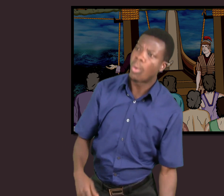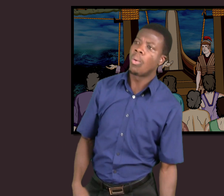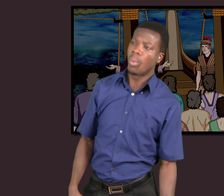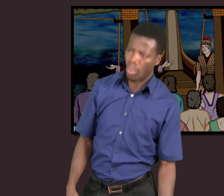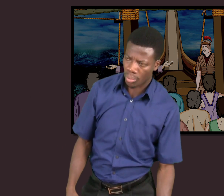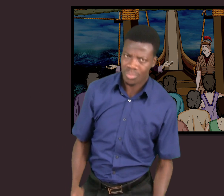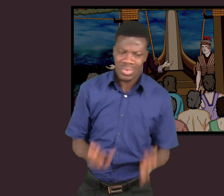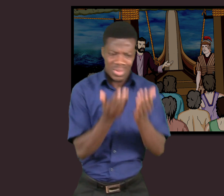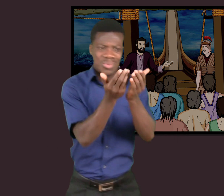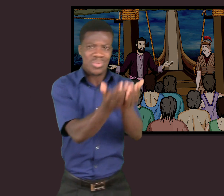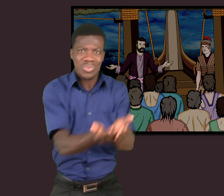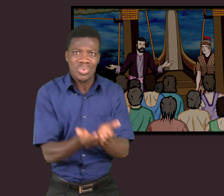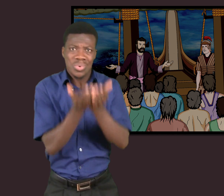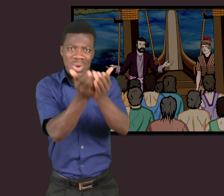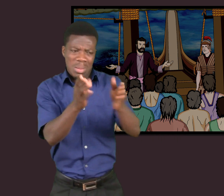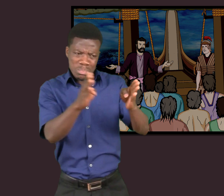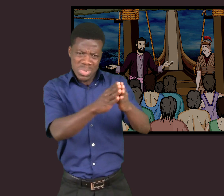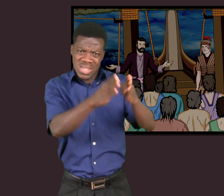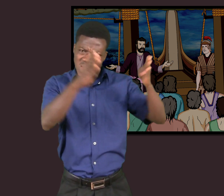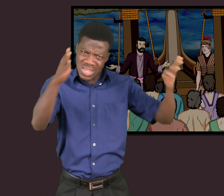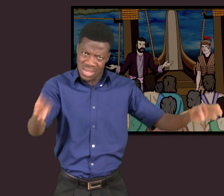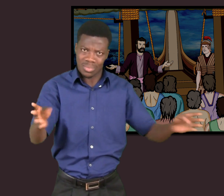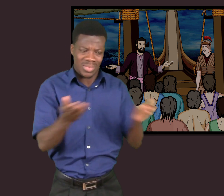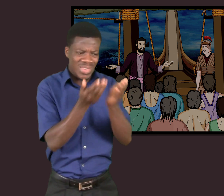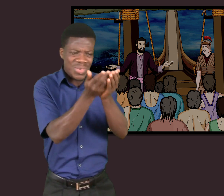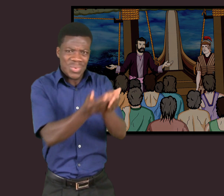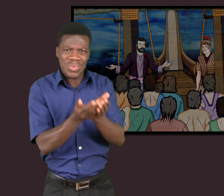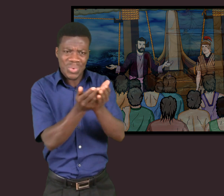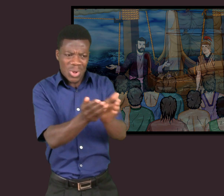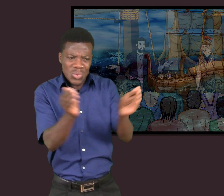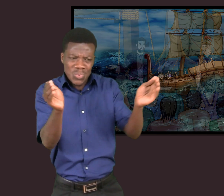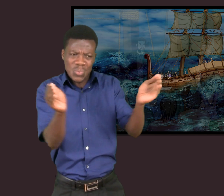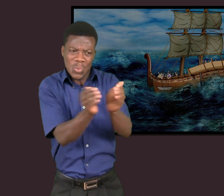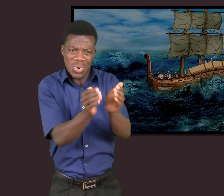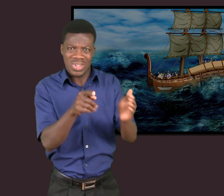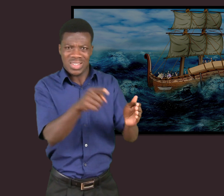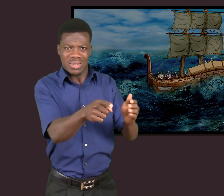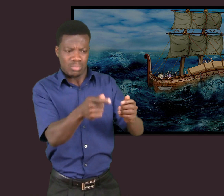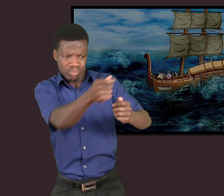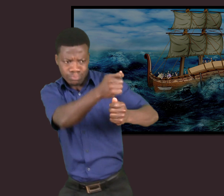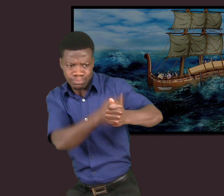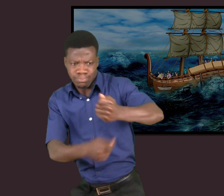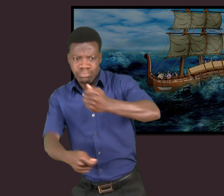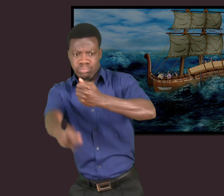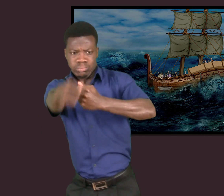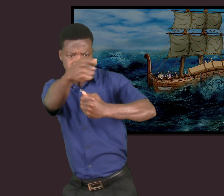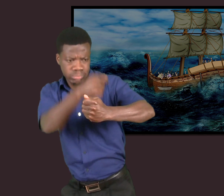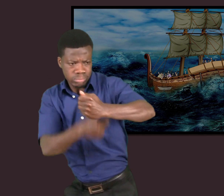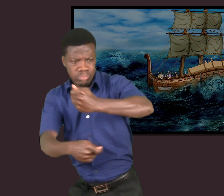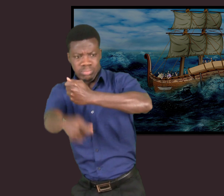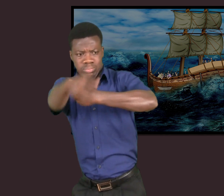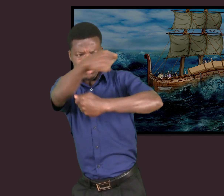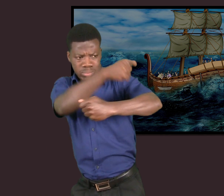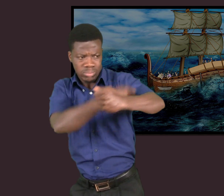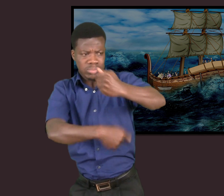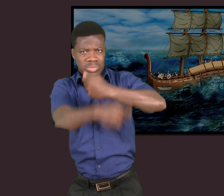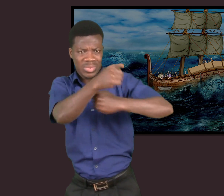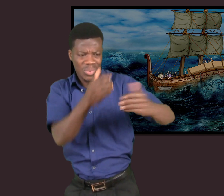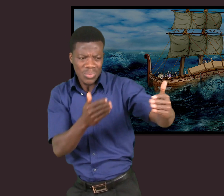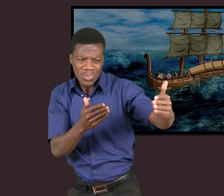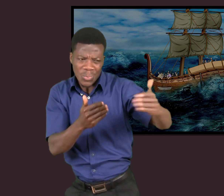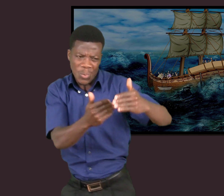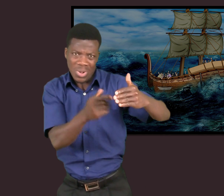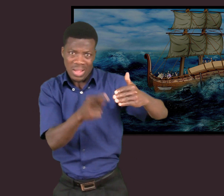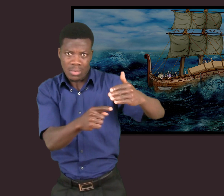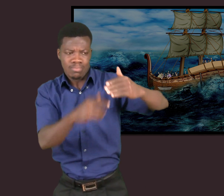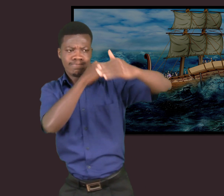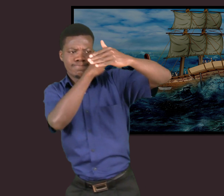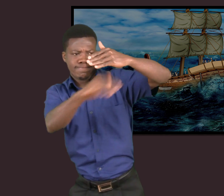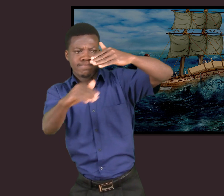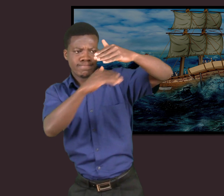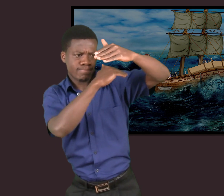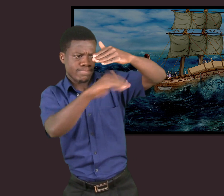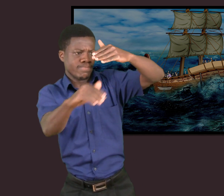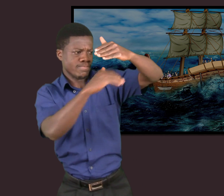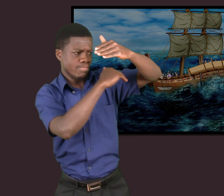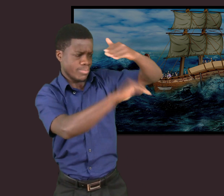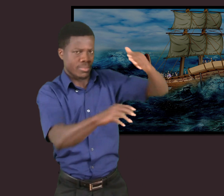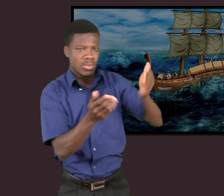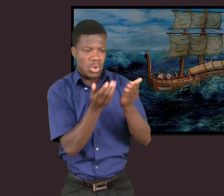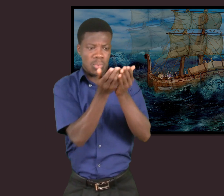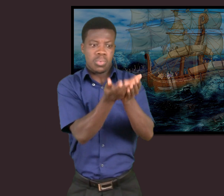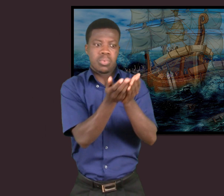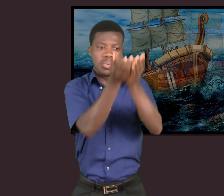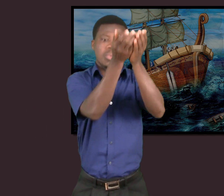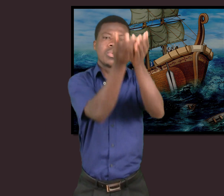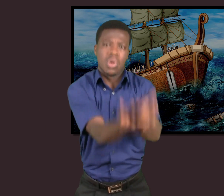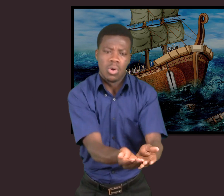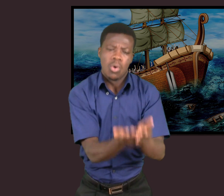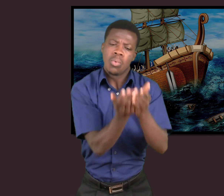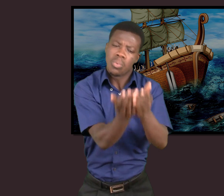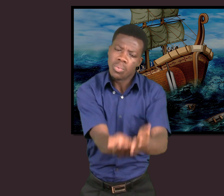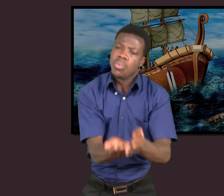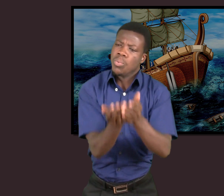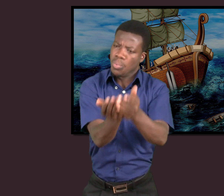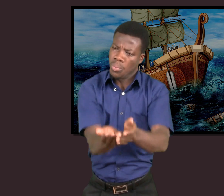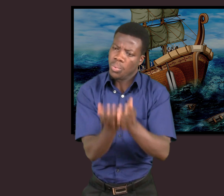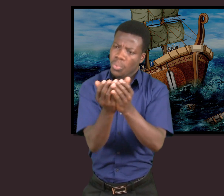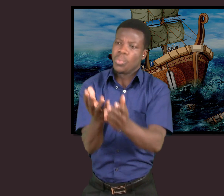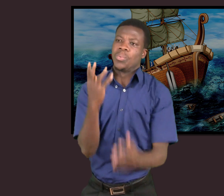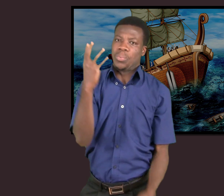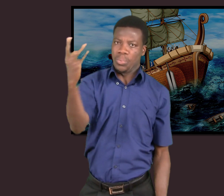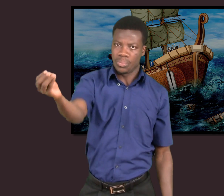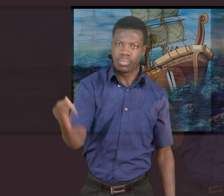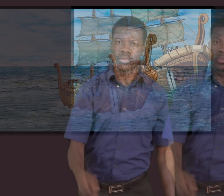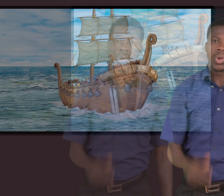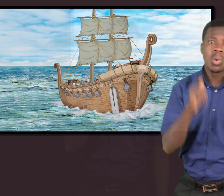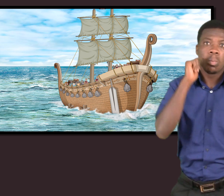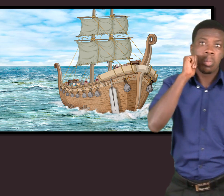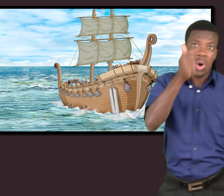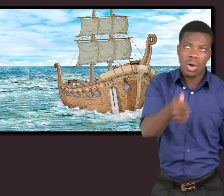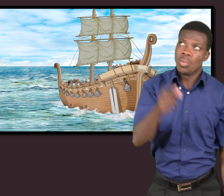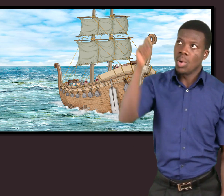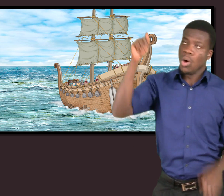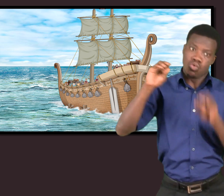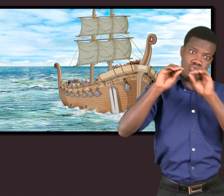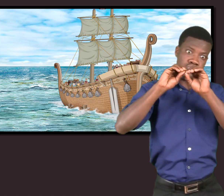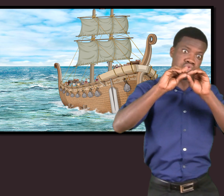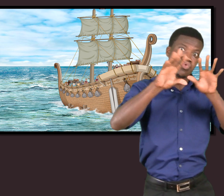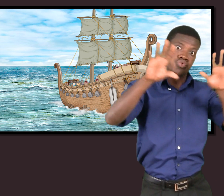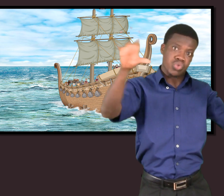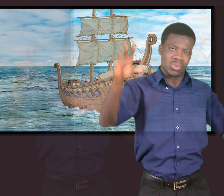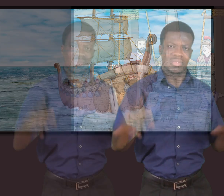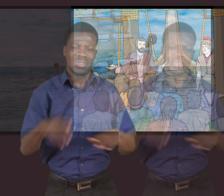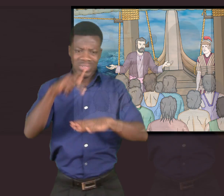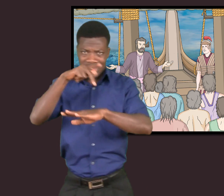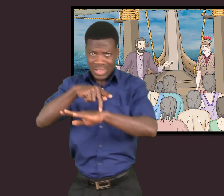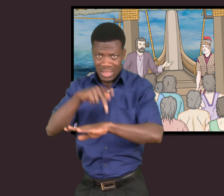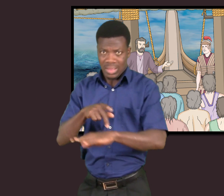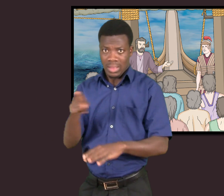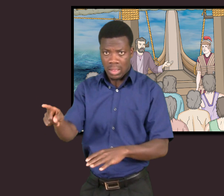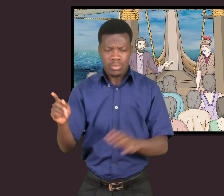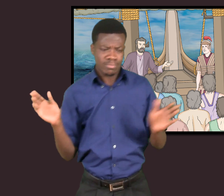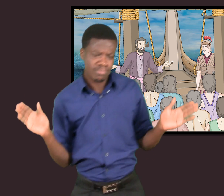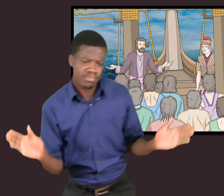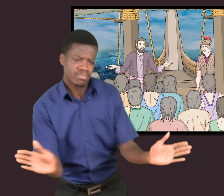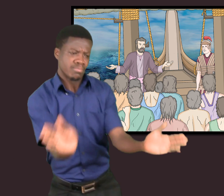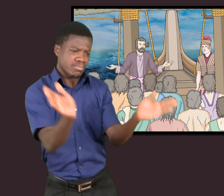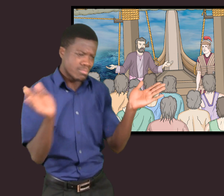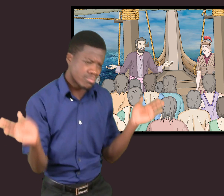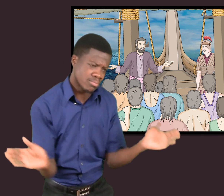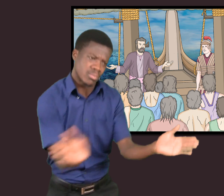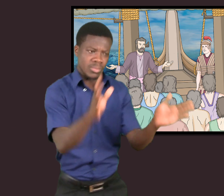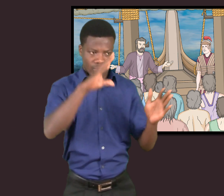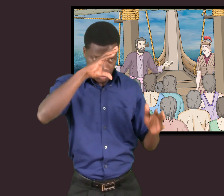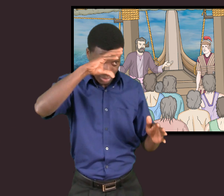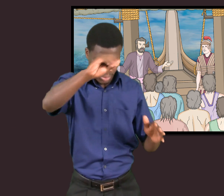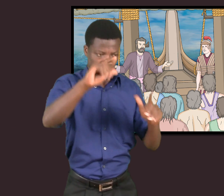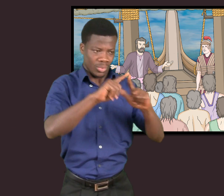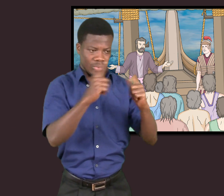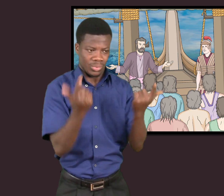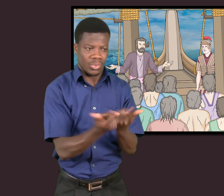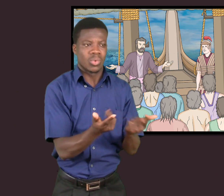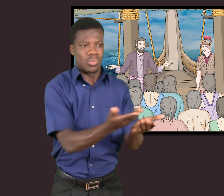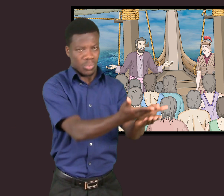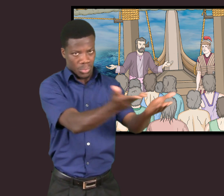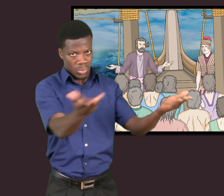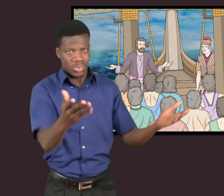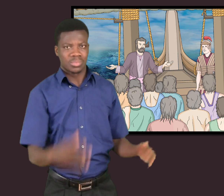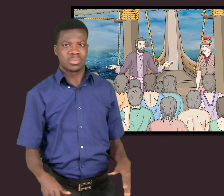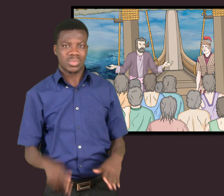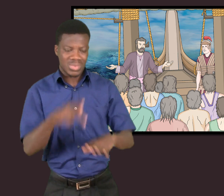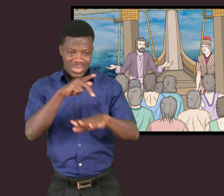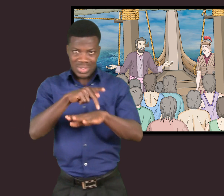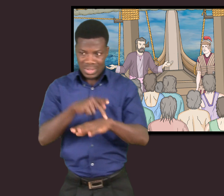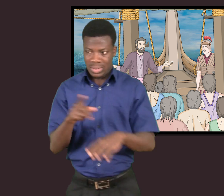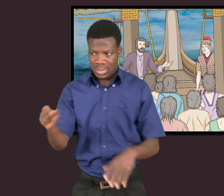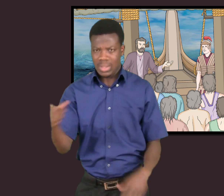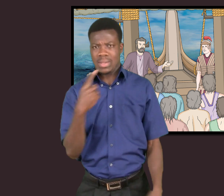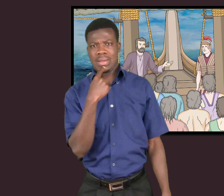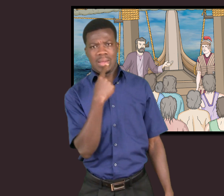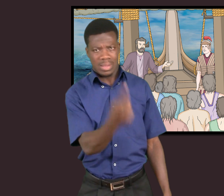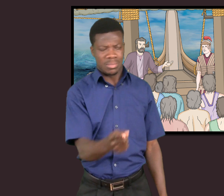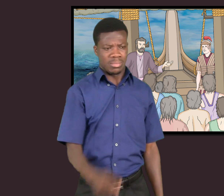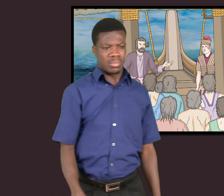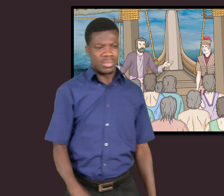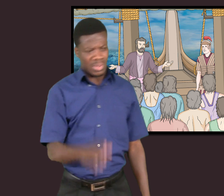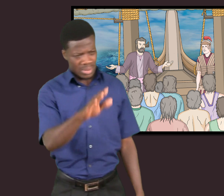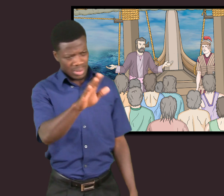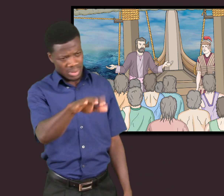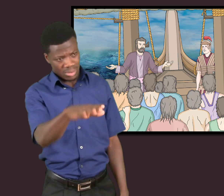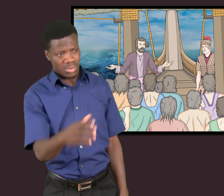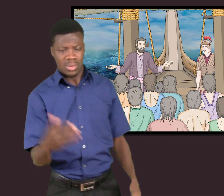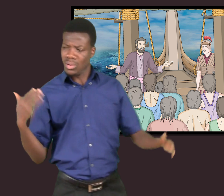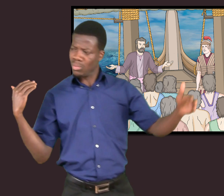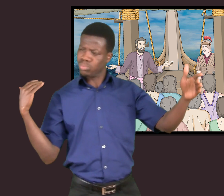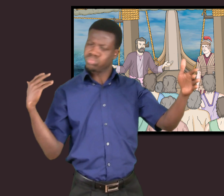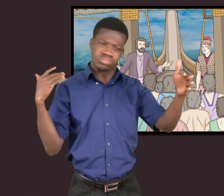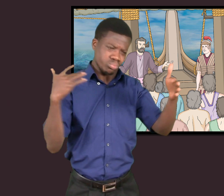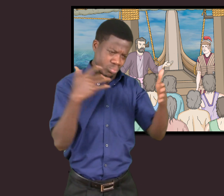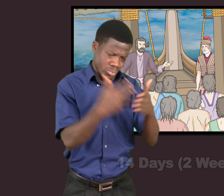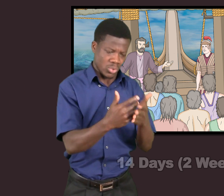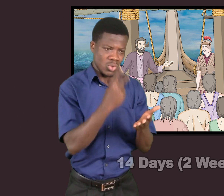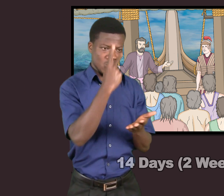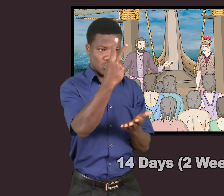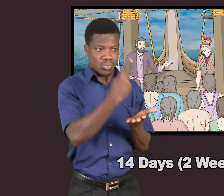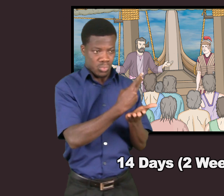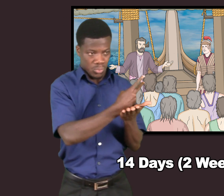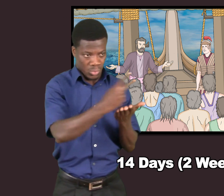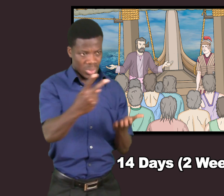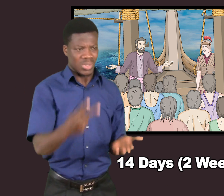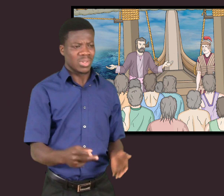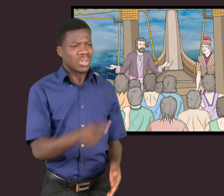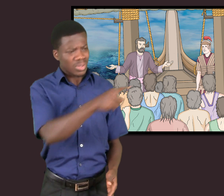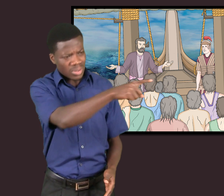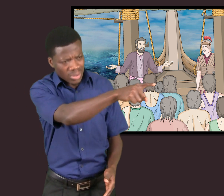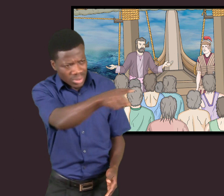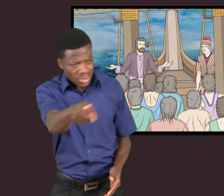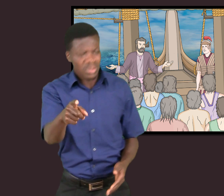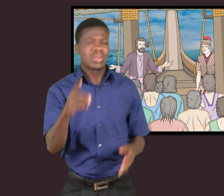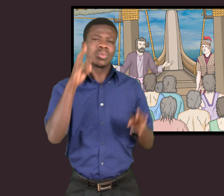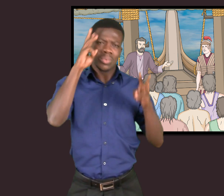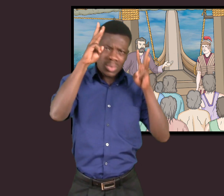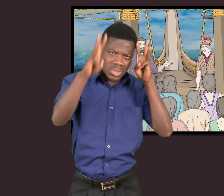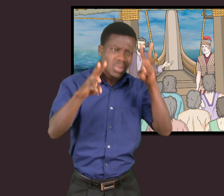Right up to daybreak, Paul kept urging them all to eat: “Today is your fourteenth day in constant suspense, without taking any food.